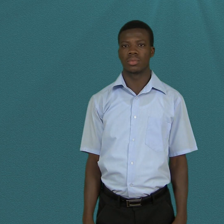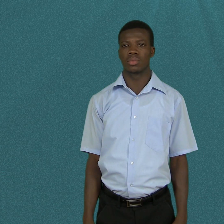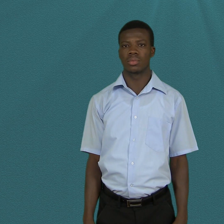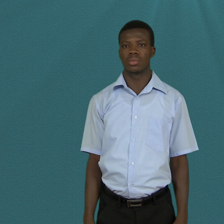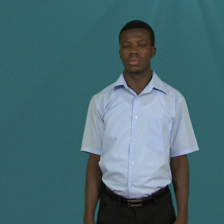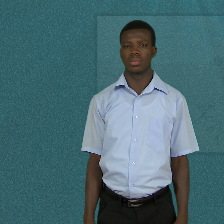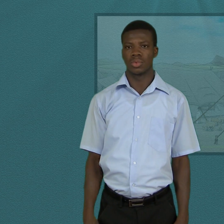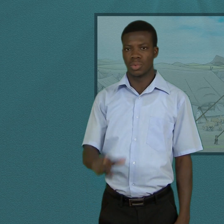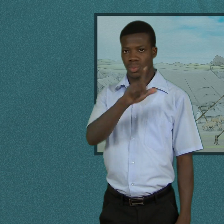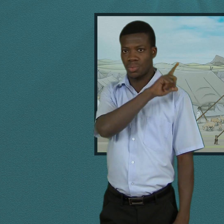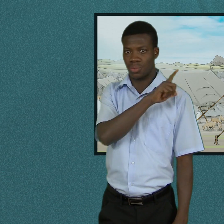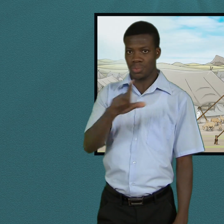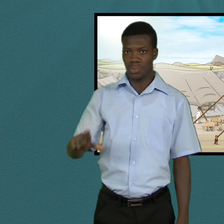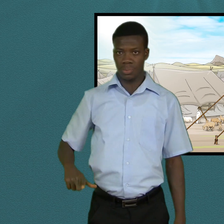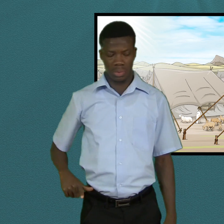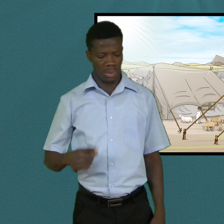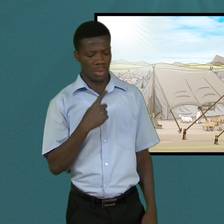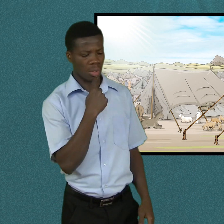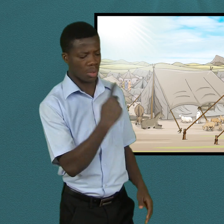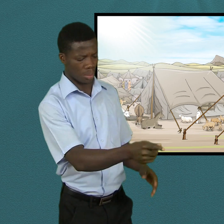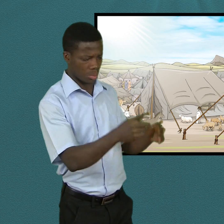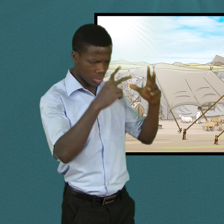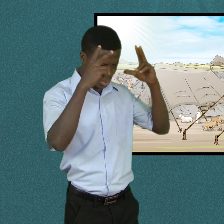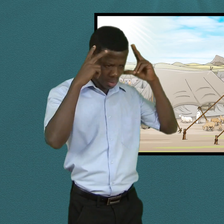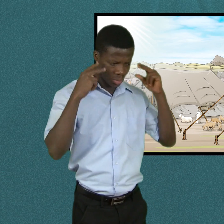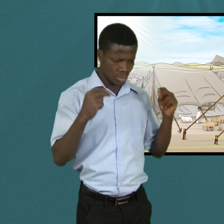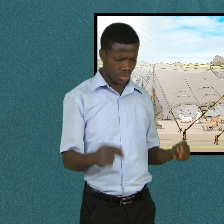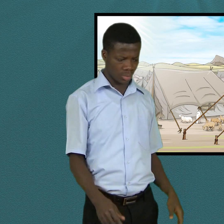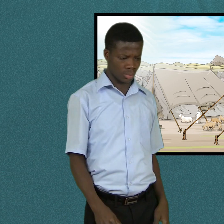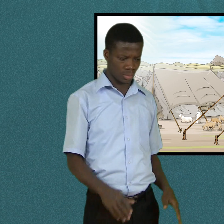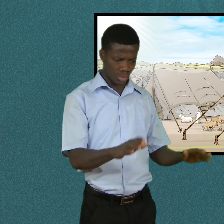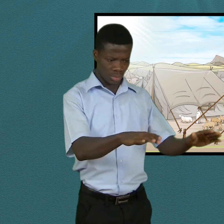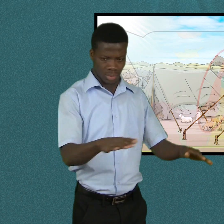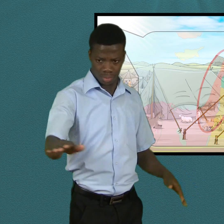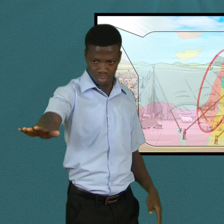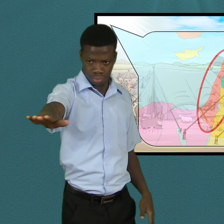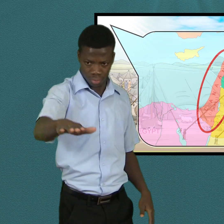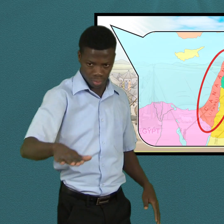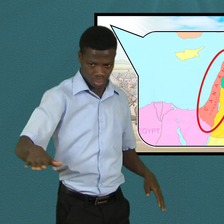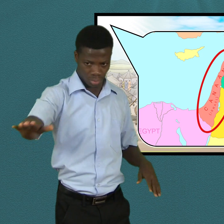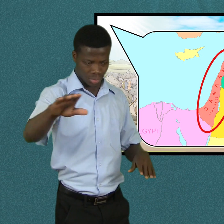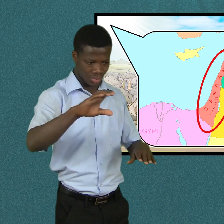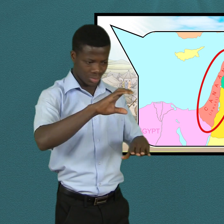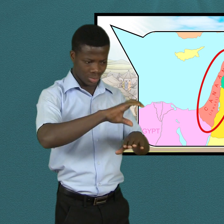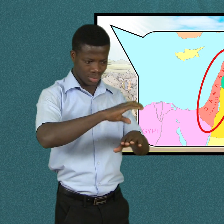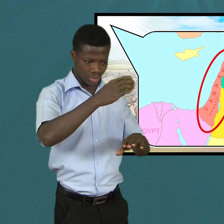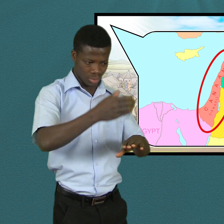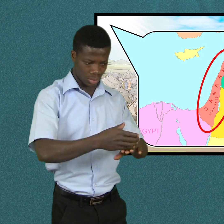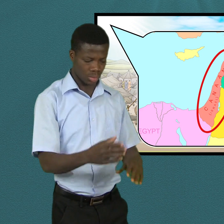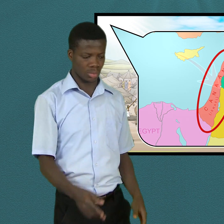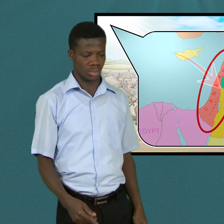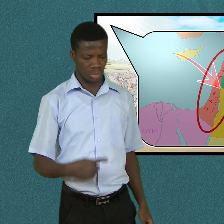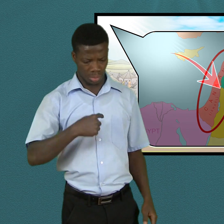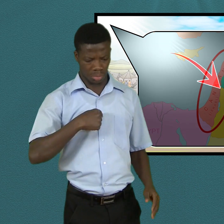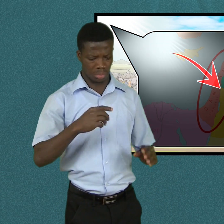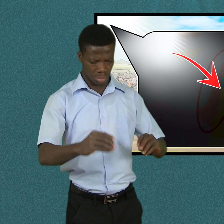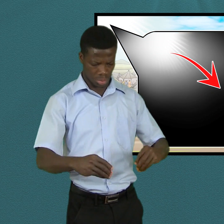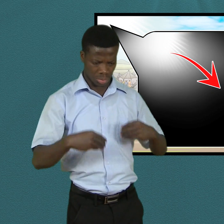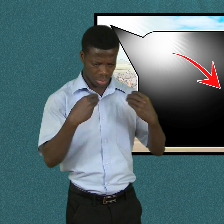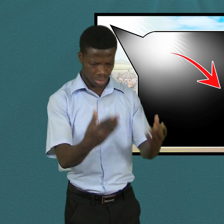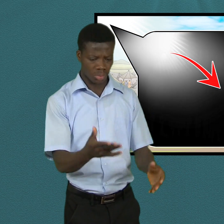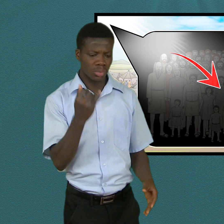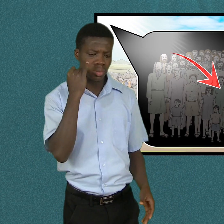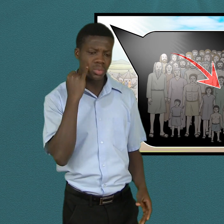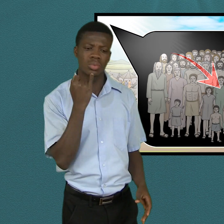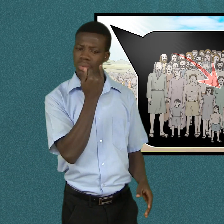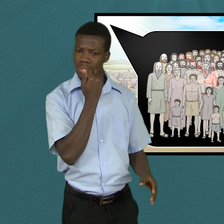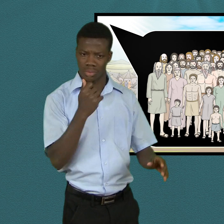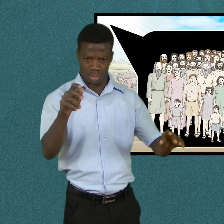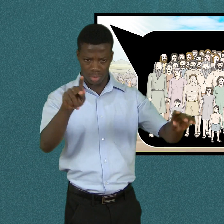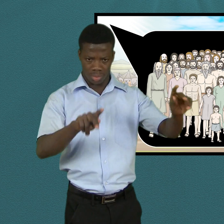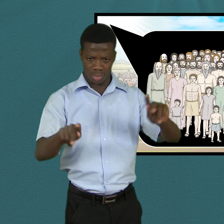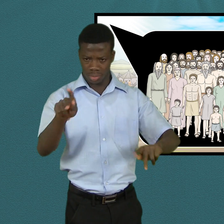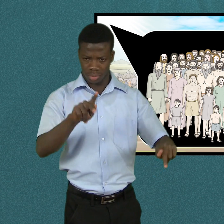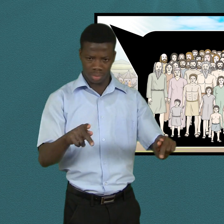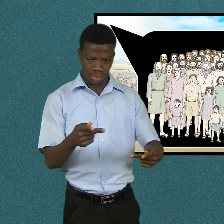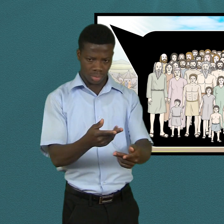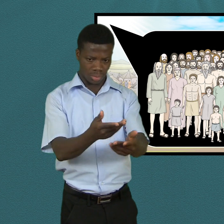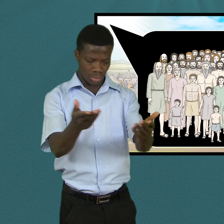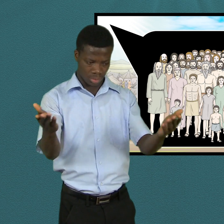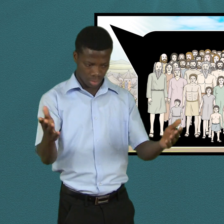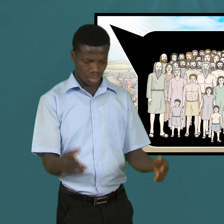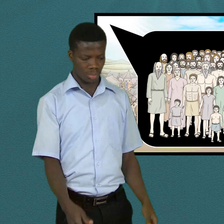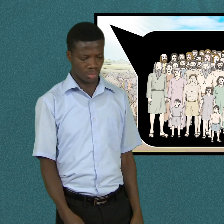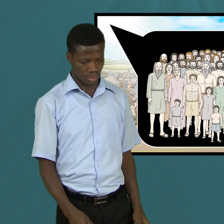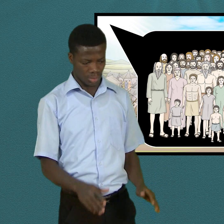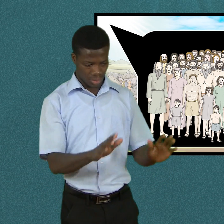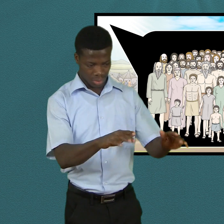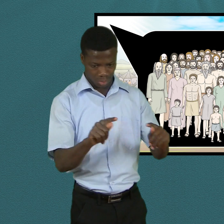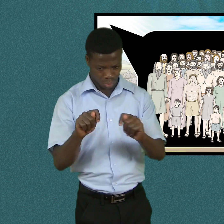And the LORD said to Moses, “Send out for yourself men to spy out the land of Canaan, which I am giving to the Israelites.